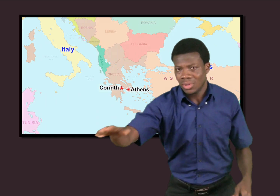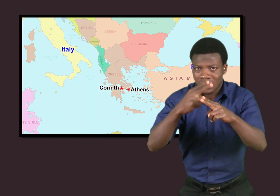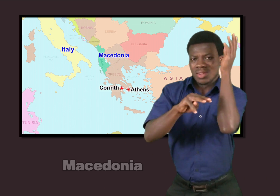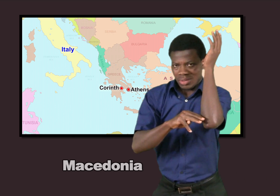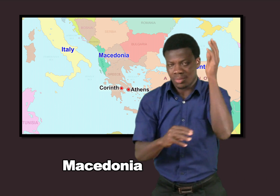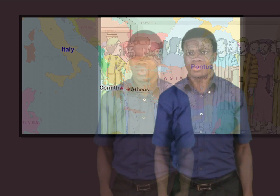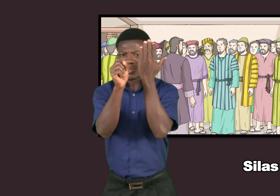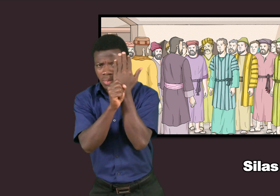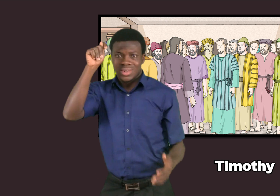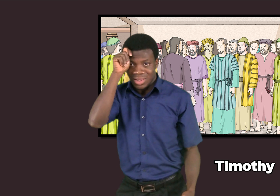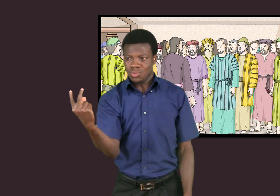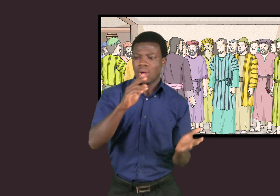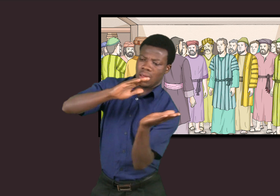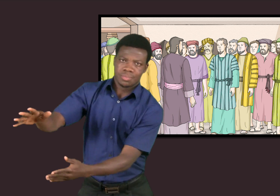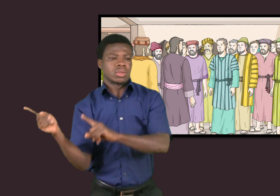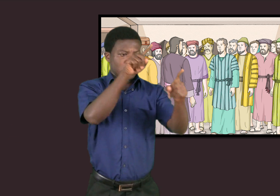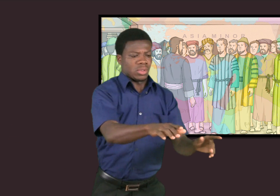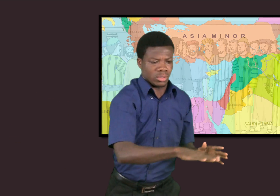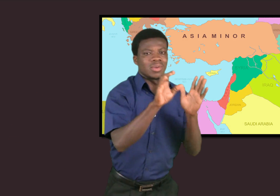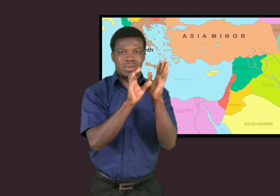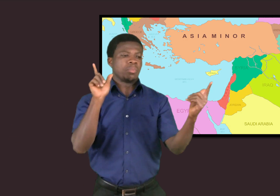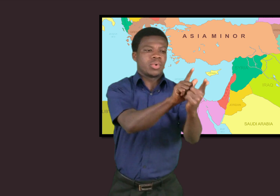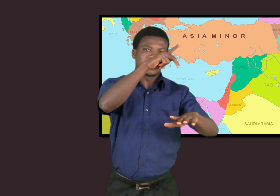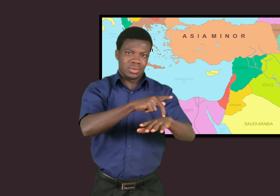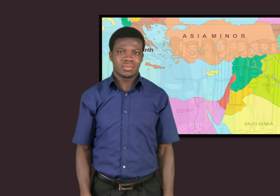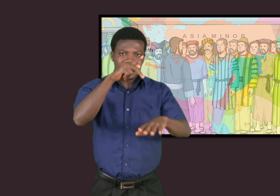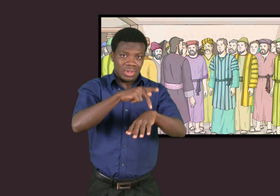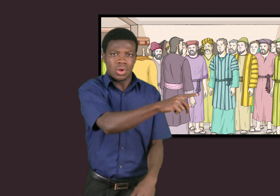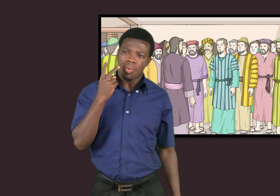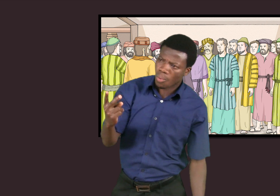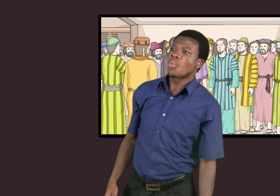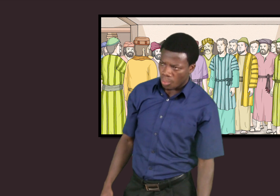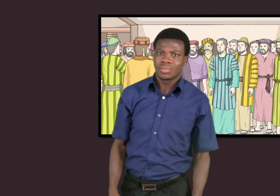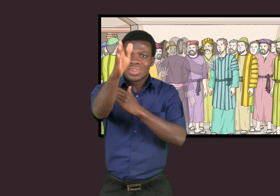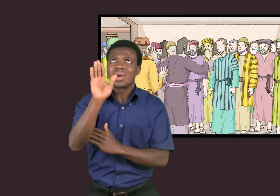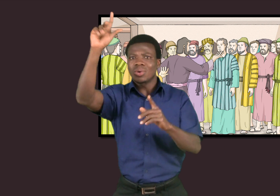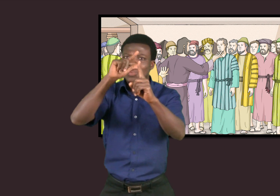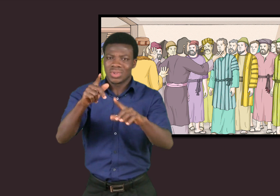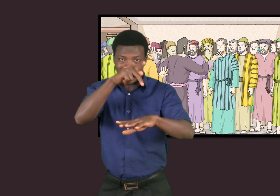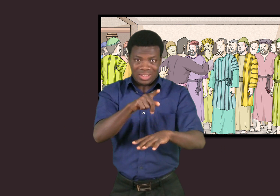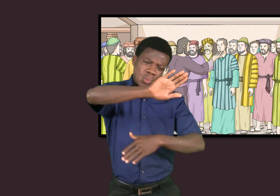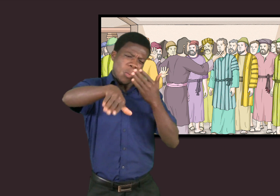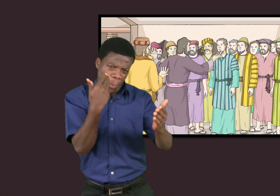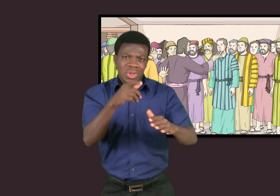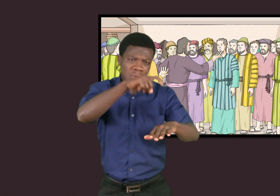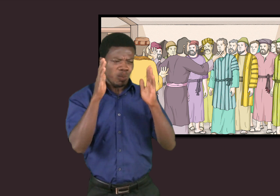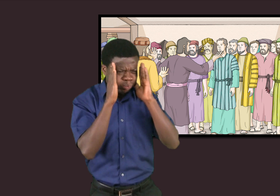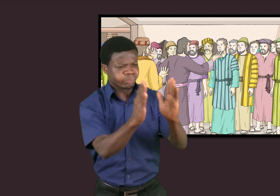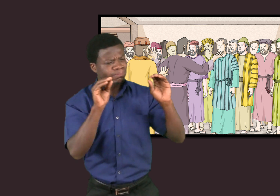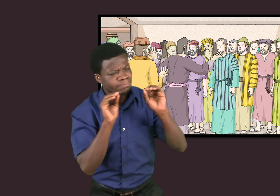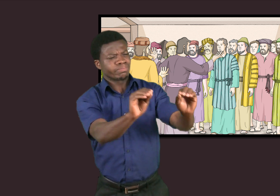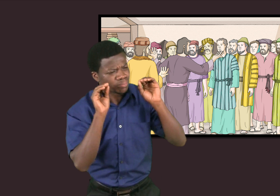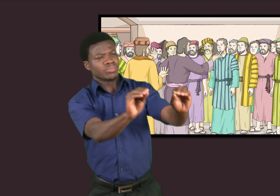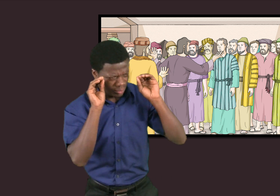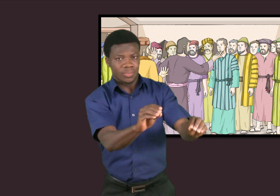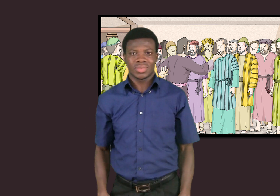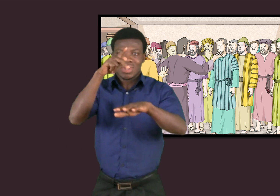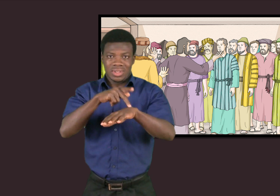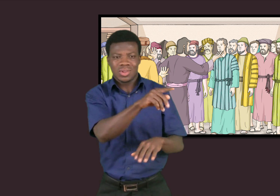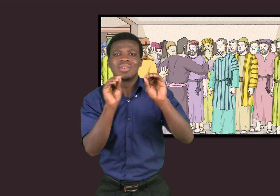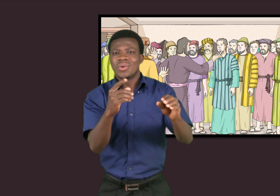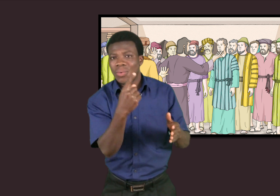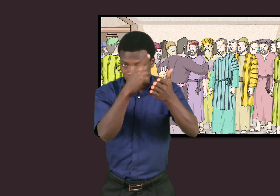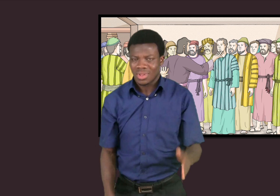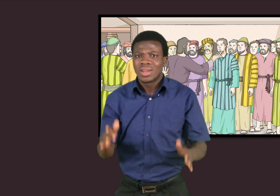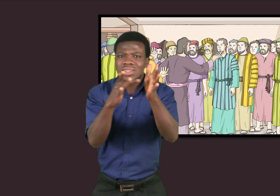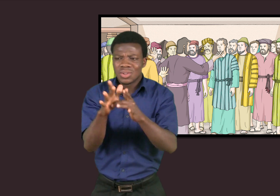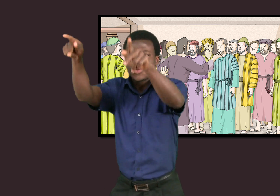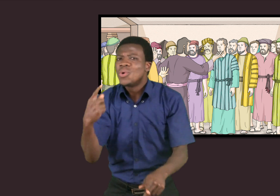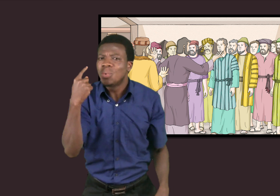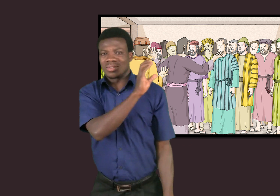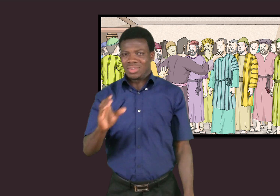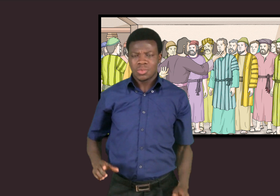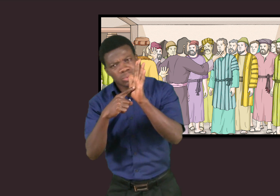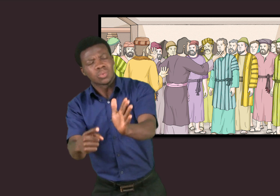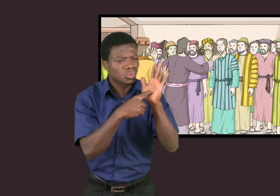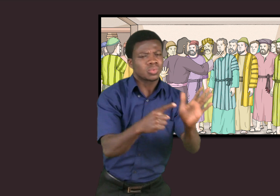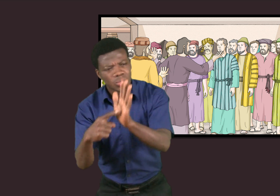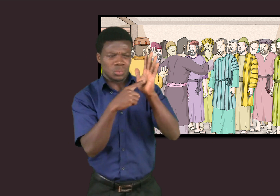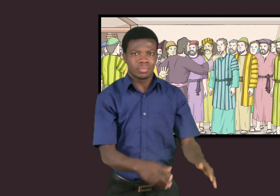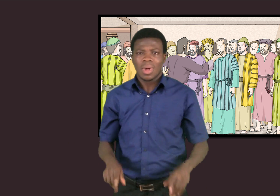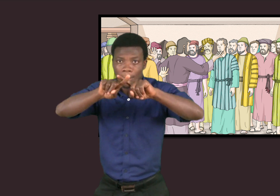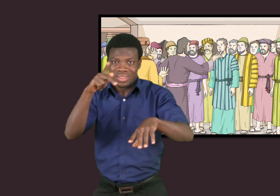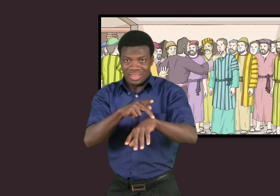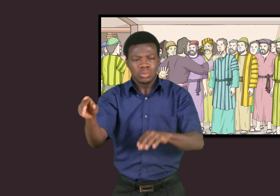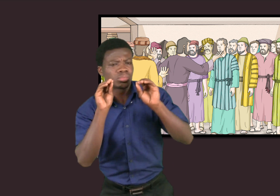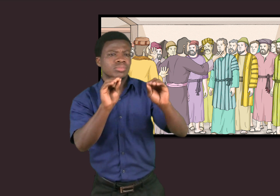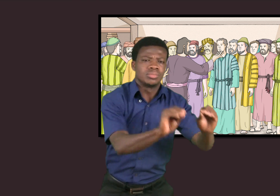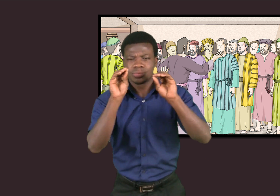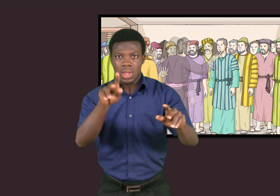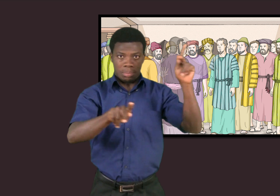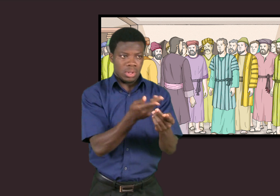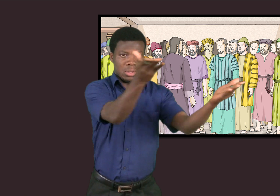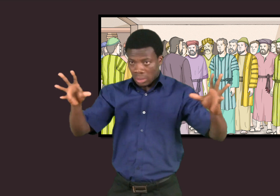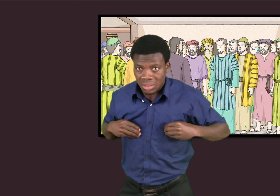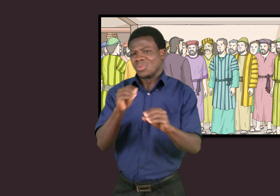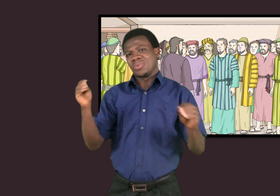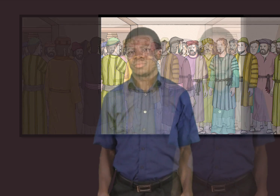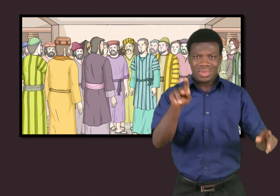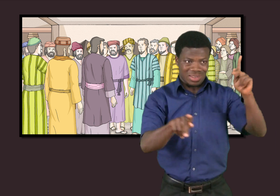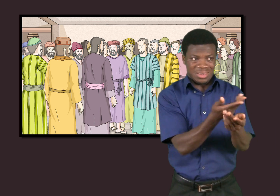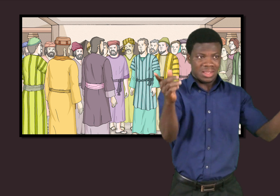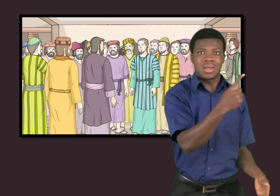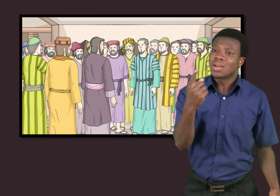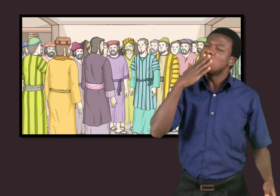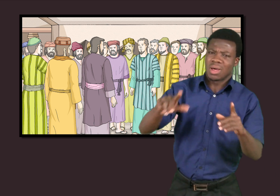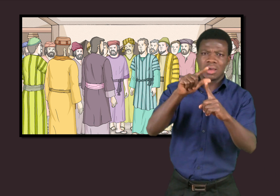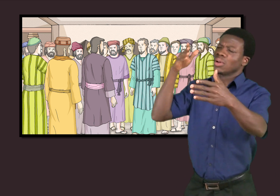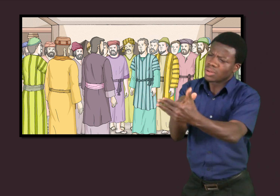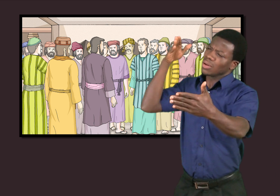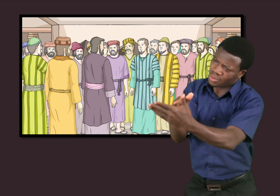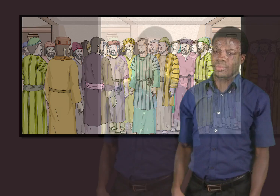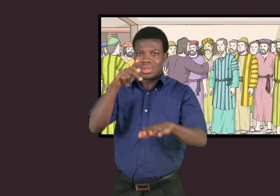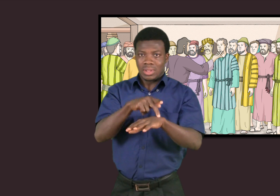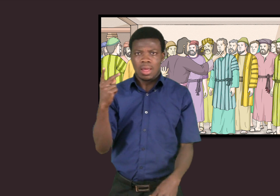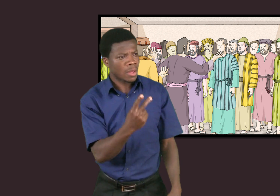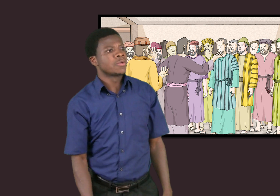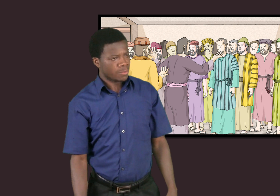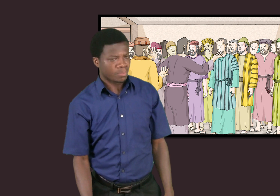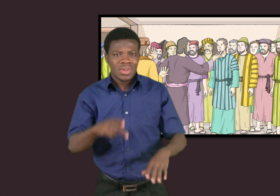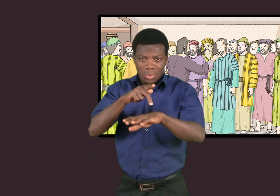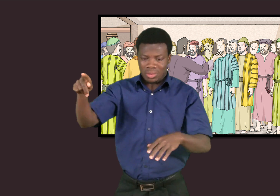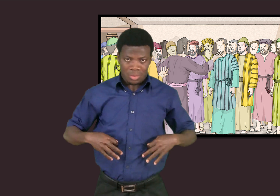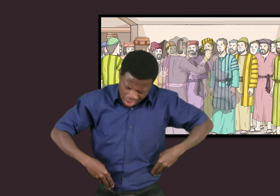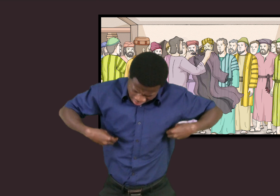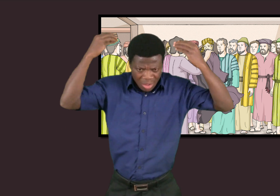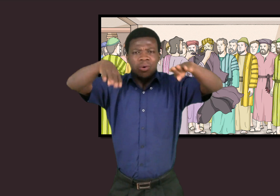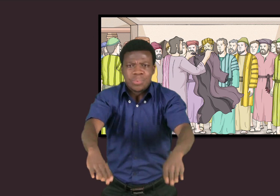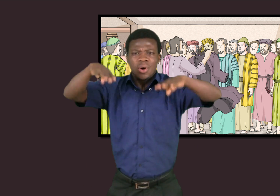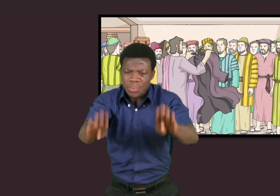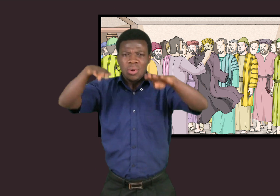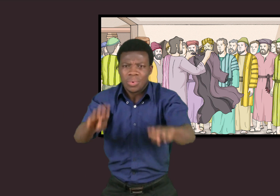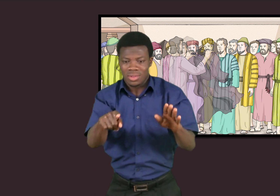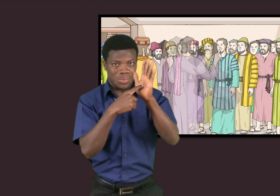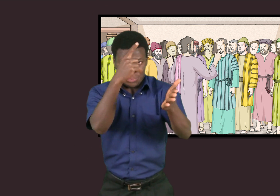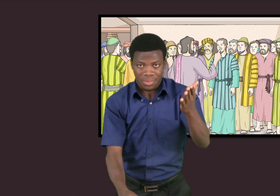And when Silas and Timothy came down from Macedonia, Paul devoted himself fully to the word, testifying to the Jews that Jesus is the Christ.